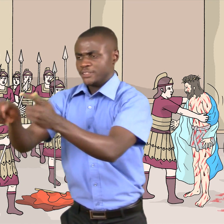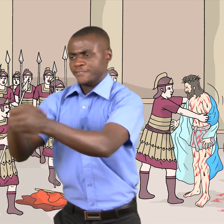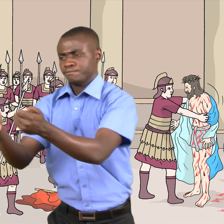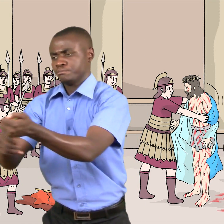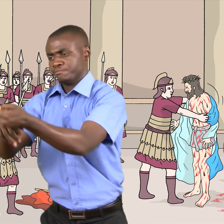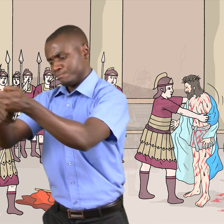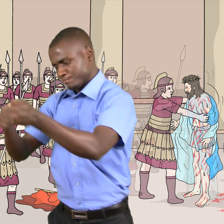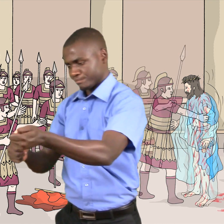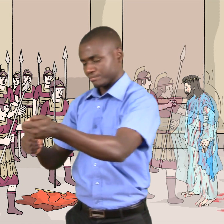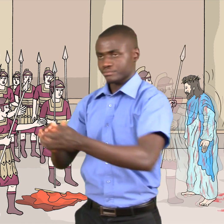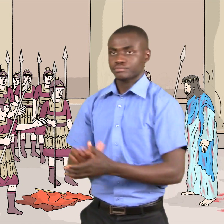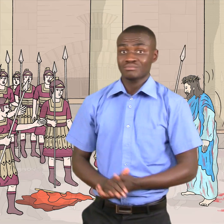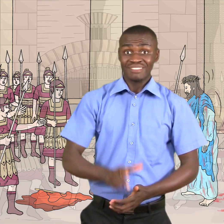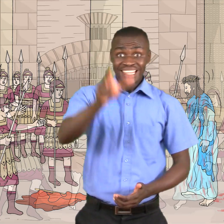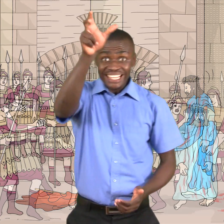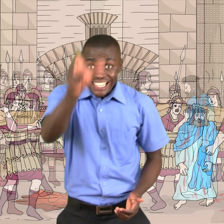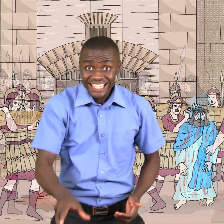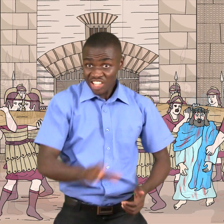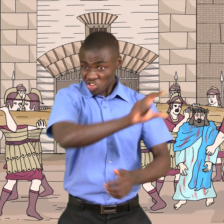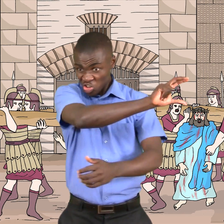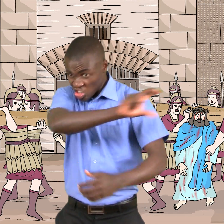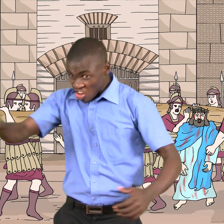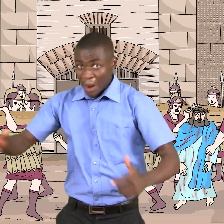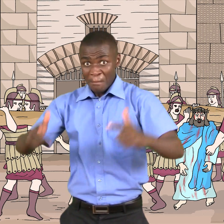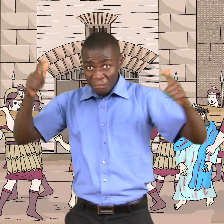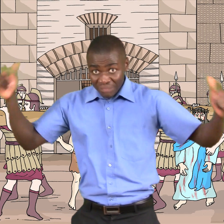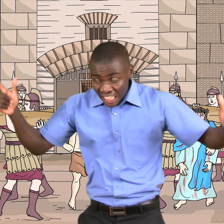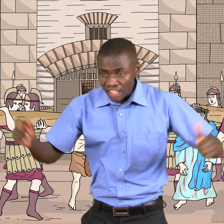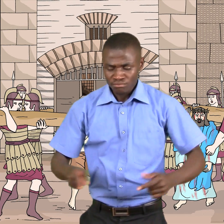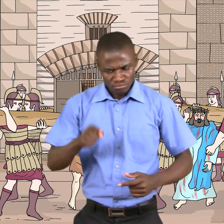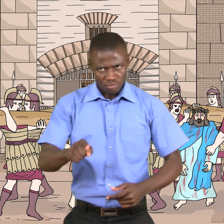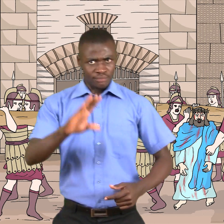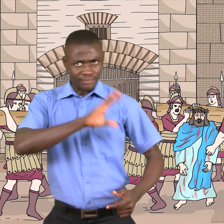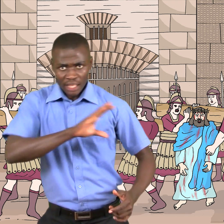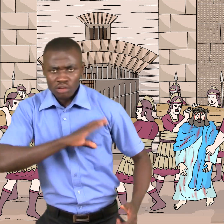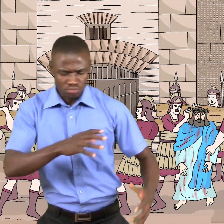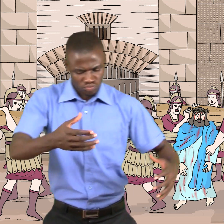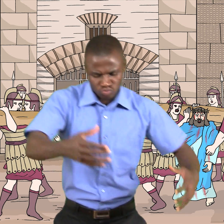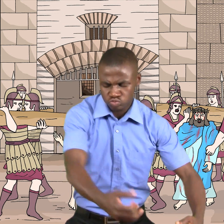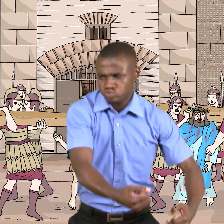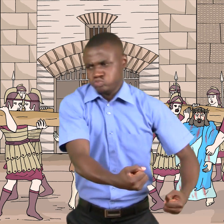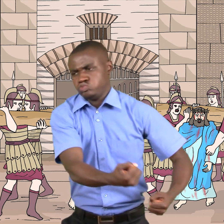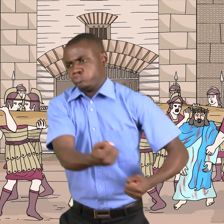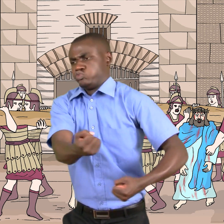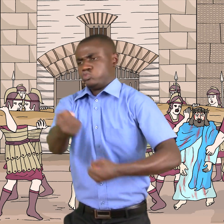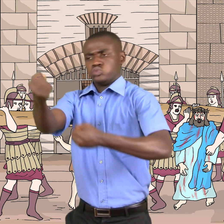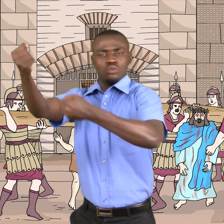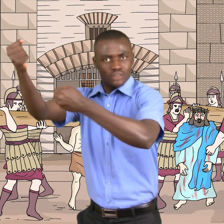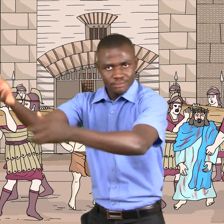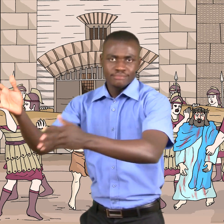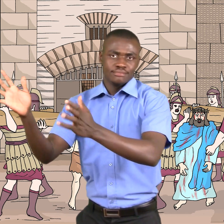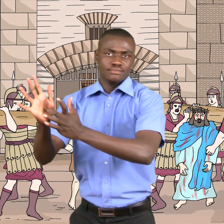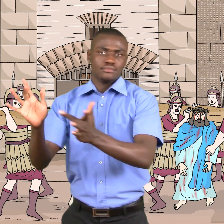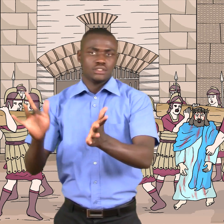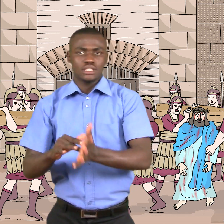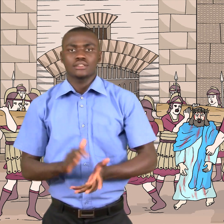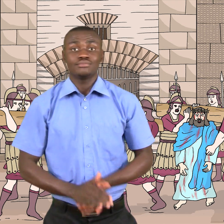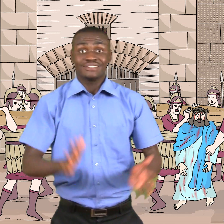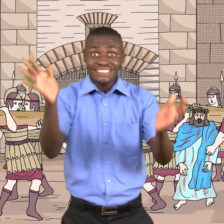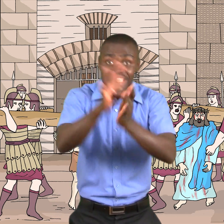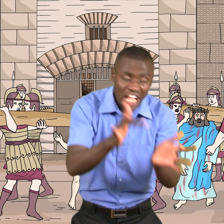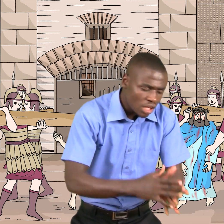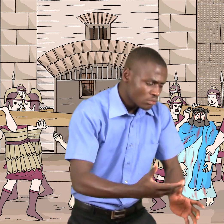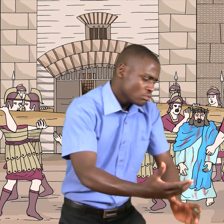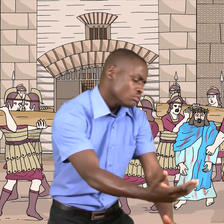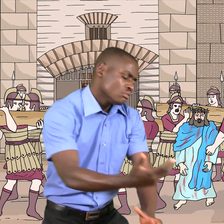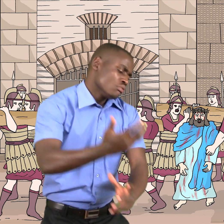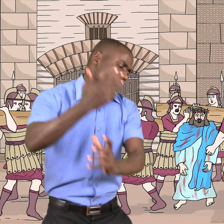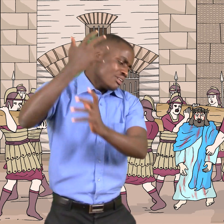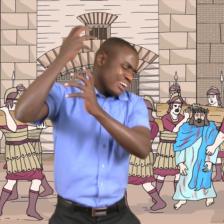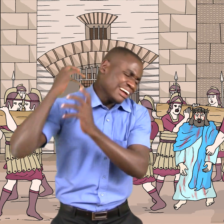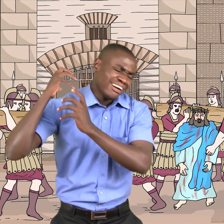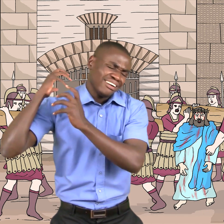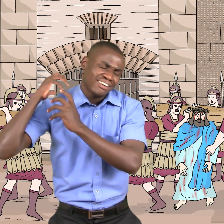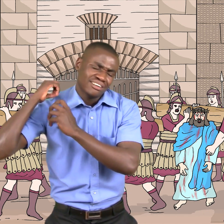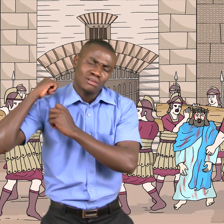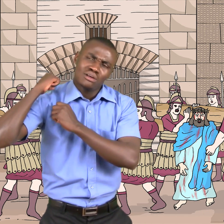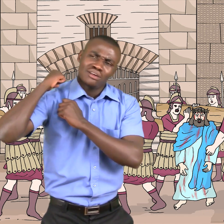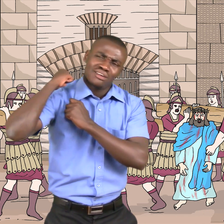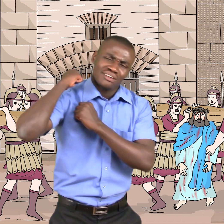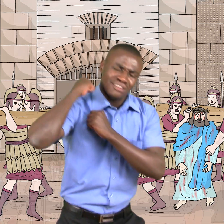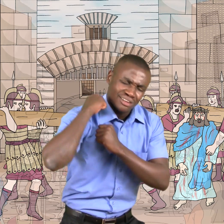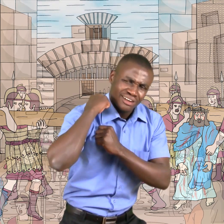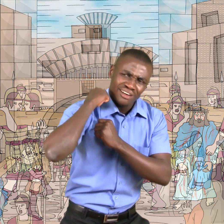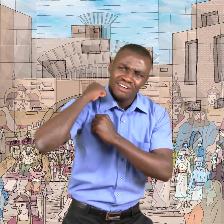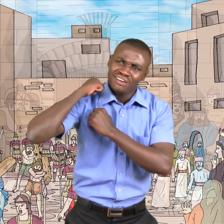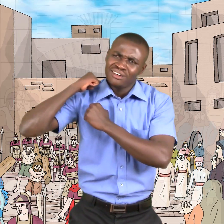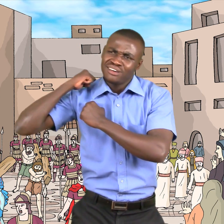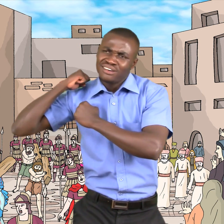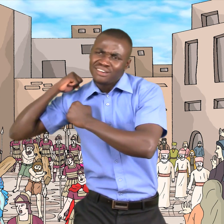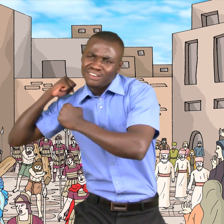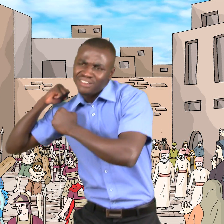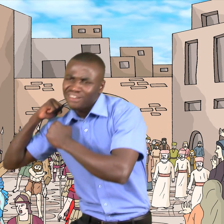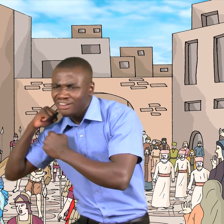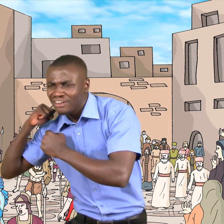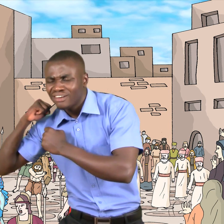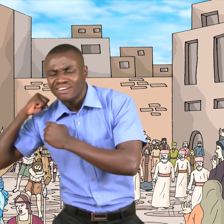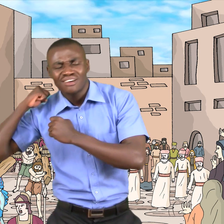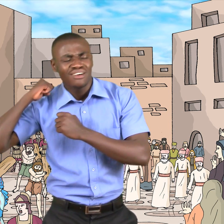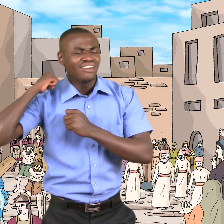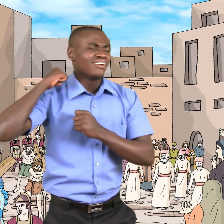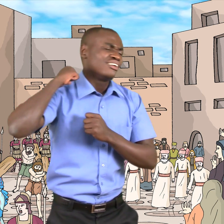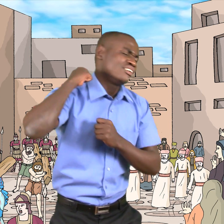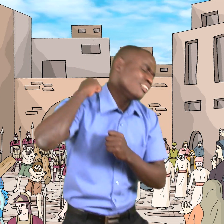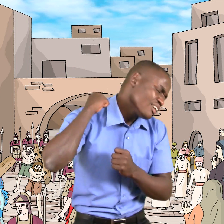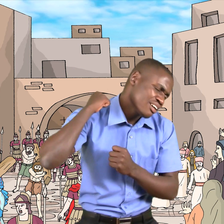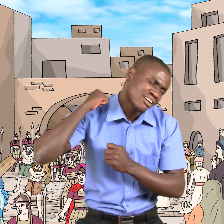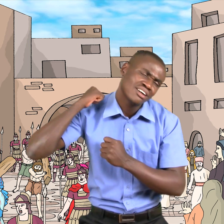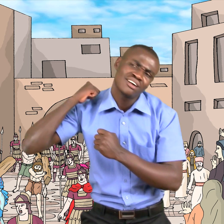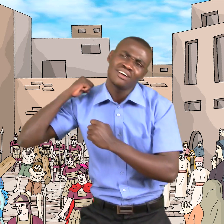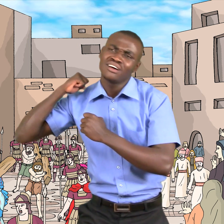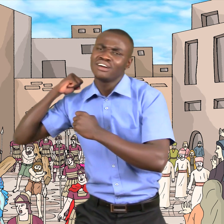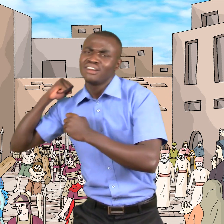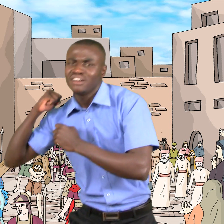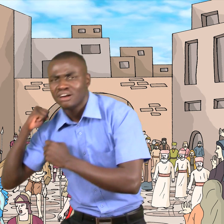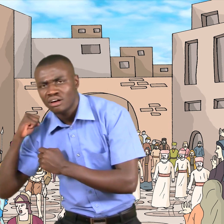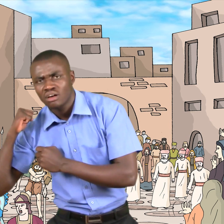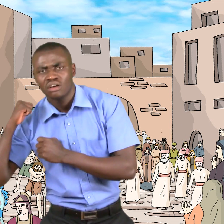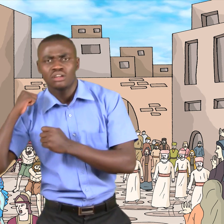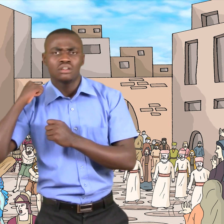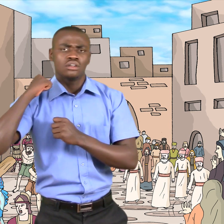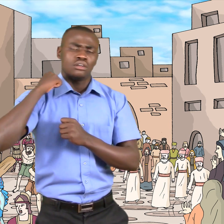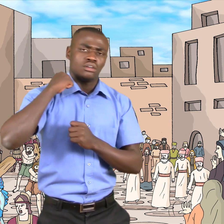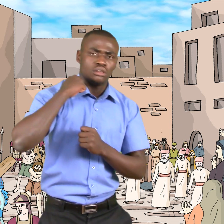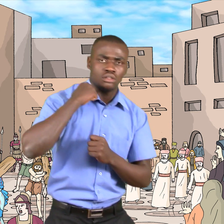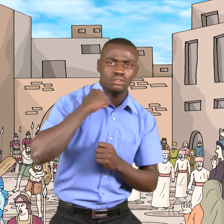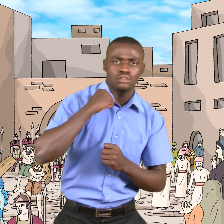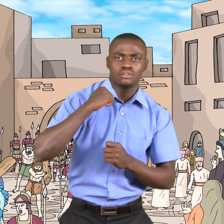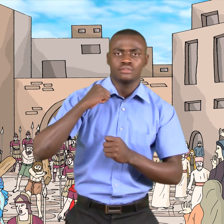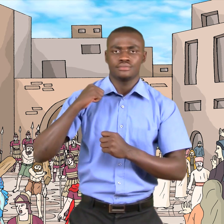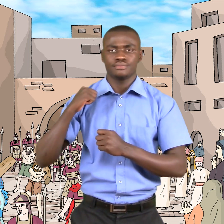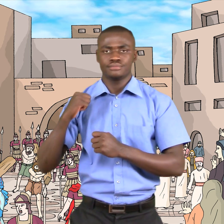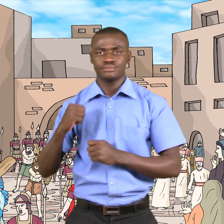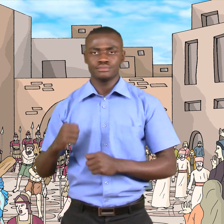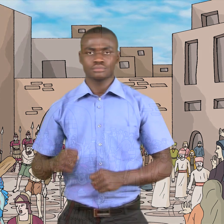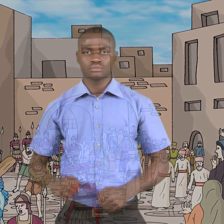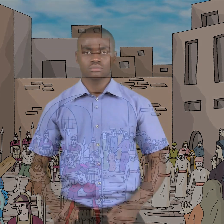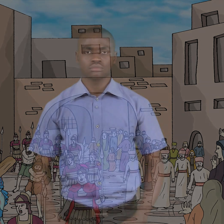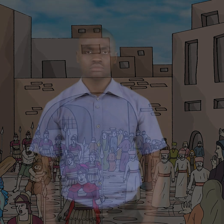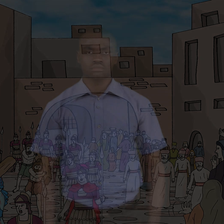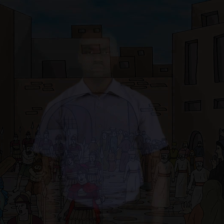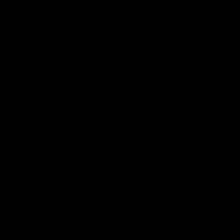Then they led Him away to crucify Him. Then the whole council rose and led Jesus away to Pilate. And they began to accuse Him, saying, “We found this man subverting our nation, forbidding payment of taxes to Caesar, and proclaiming Himself to be Christ, a King.” So Pilate asked Him, “Are You the King of the Jews?” “You have said so,” Jesus replied. Then Pilate said to the chief priests and the crowds, “I find no basis for a charge against this man.” But they kept insisting, “He stirs up the people all over Judea with His teaching. He began in Galilee and has come all the way here.” When Pilate heard this, he asked if the man was a Galilean. And learning that Jesus was under Herod’s jurisdiction, he sent Him to Herod, who himself was in Jerusalem at that time. When Herod saw Jesus, he was greatly pleased. He had wanted to see Him for a long time, because he had heard about Him and was hoping to see Him perform a miracle. Herod questioned Jesus at great length, but He gave no answer. Meanwhile, the chief priests and scribes stood there, vehemently accusing Him. And even Herod and his soldiers ridiculed and mocked Him. Dressing Him in a fine robe, they sent Him back to Pilate. That day Herod and Pilate became friends; before this time they had been enemies. Then Pilate called together the chief priests, the rulers, and the people, and said to them, “You brought me this man as one who was inciting the people to rebellion. I have examined Him here in your presence and found Him not guilty of your charges against Him. Neither has Herod, for he sent Him back to us. As you can see, He has done nothing deserving of death. Therefore I will punish Him and release Him.”